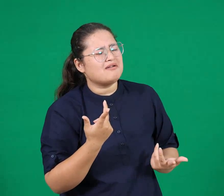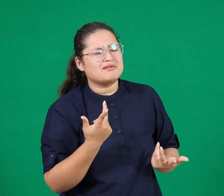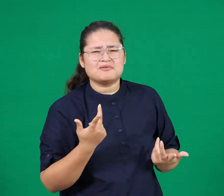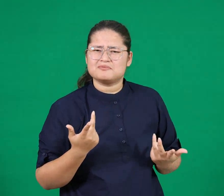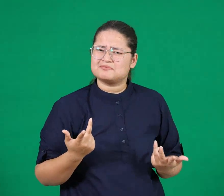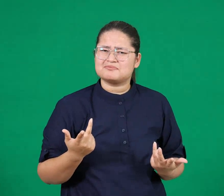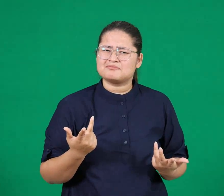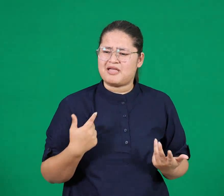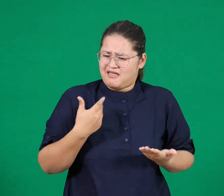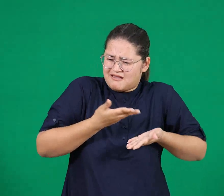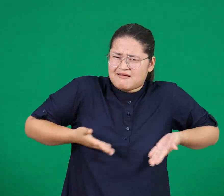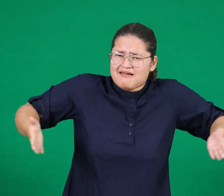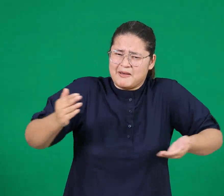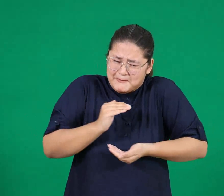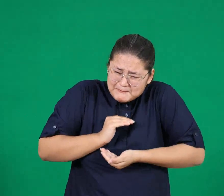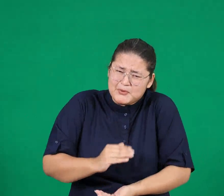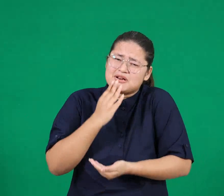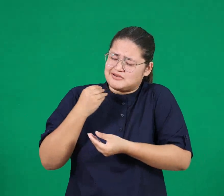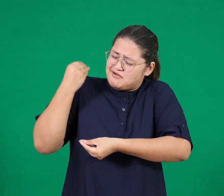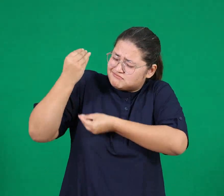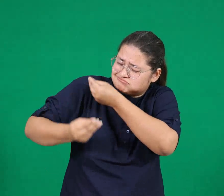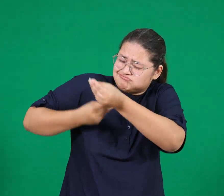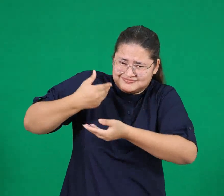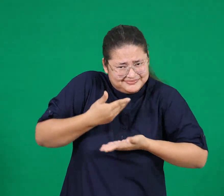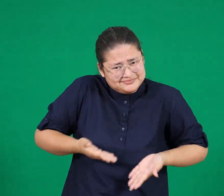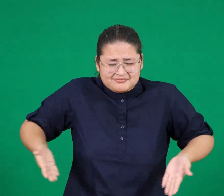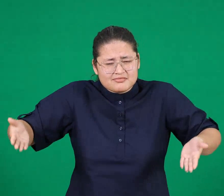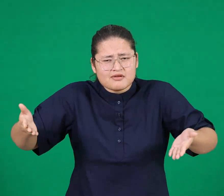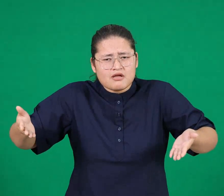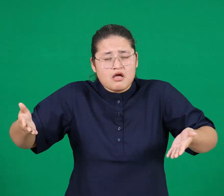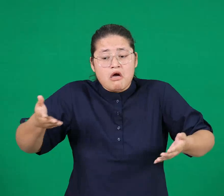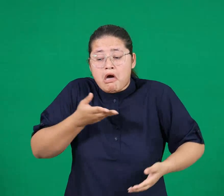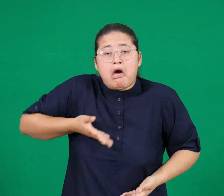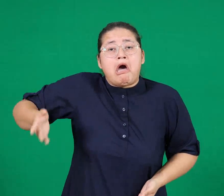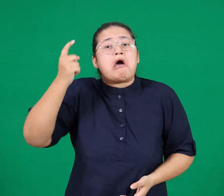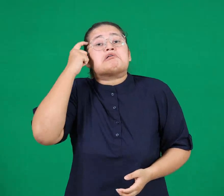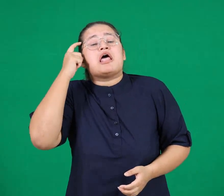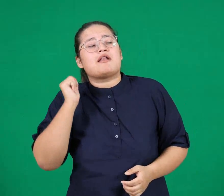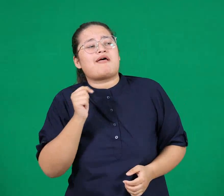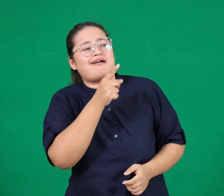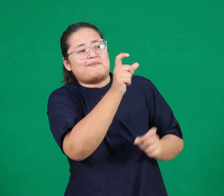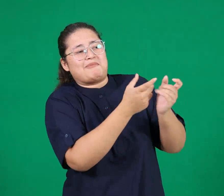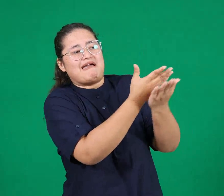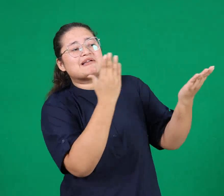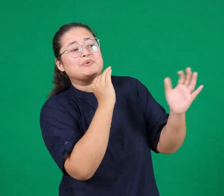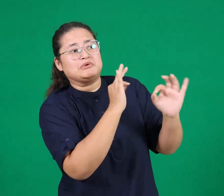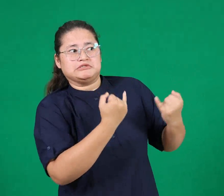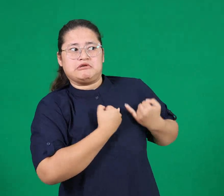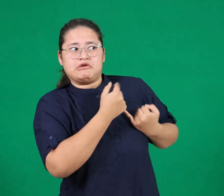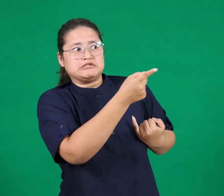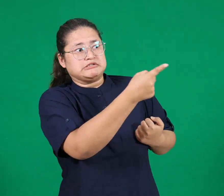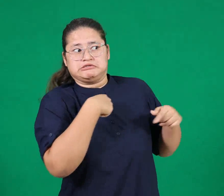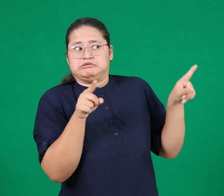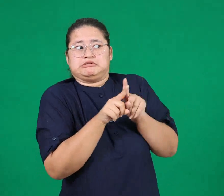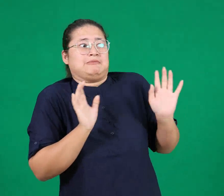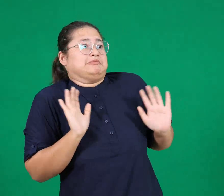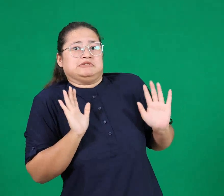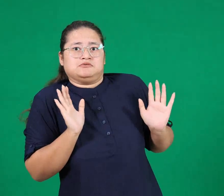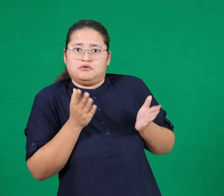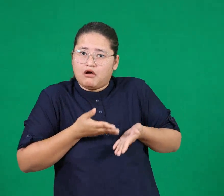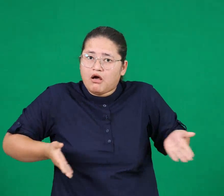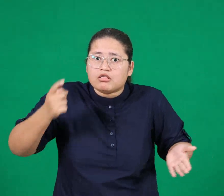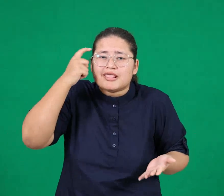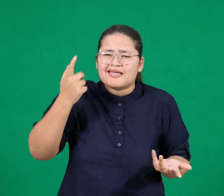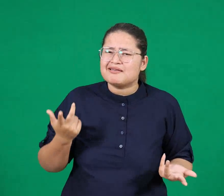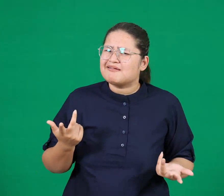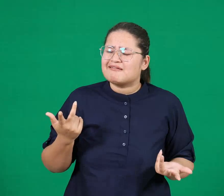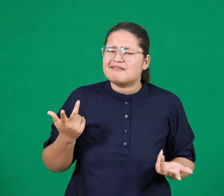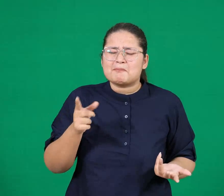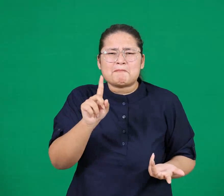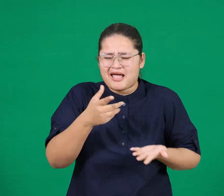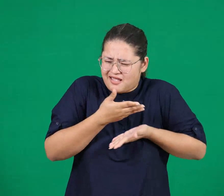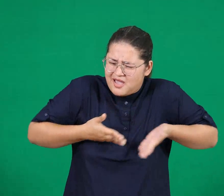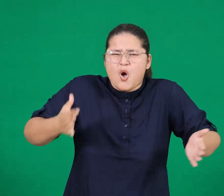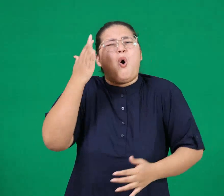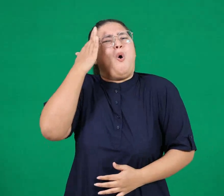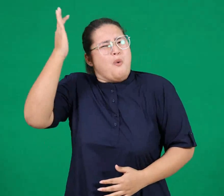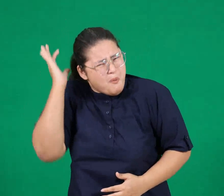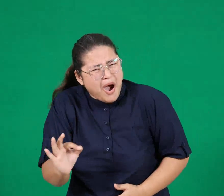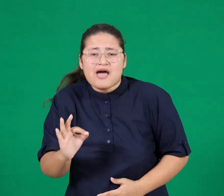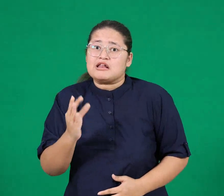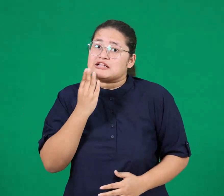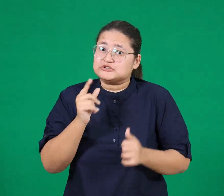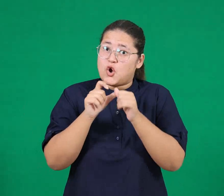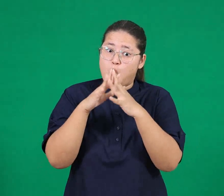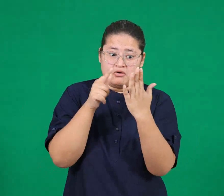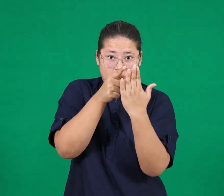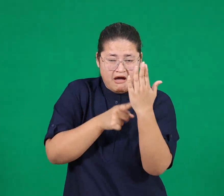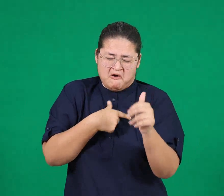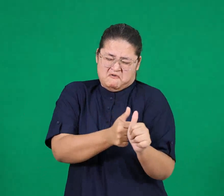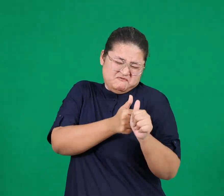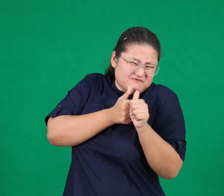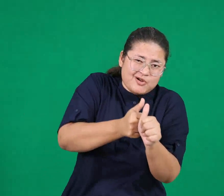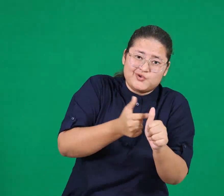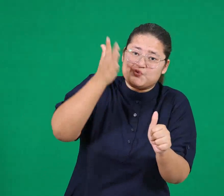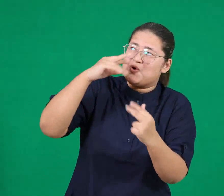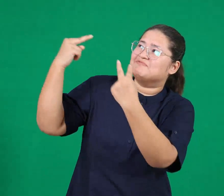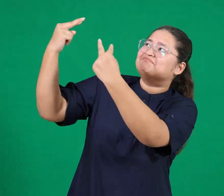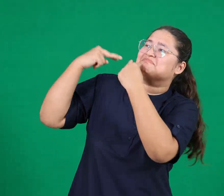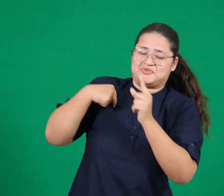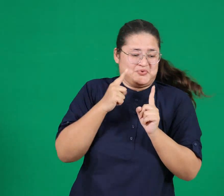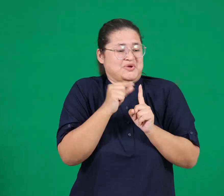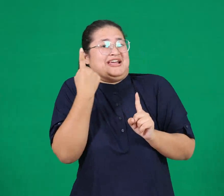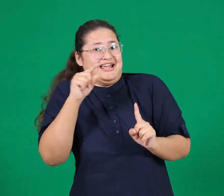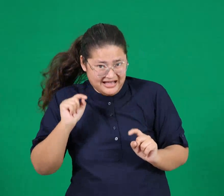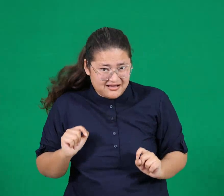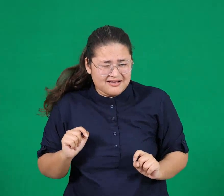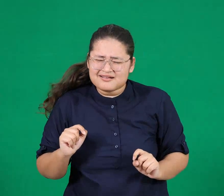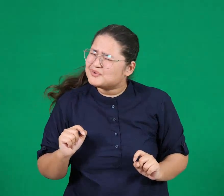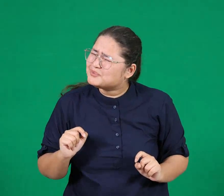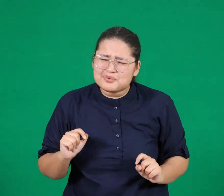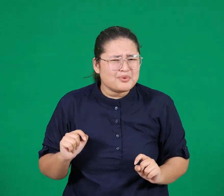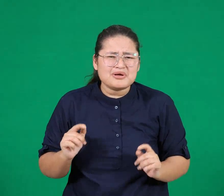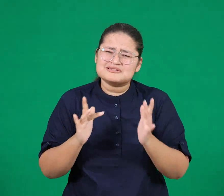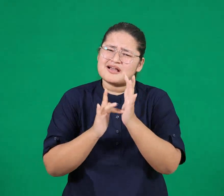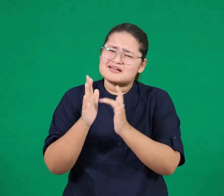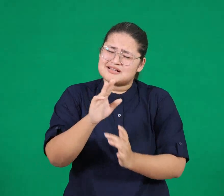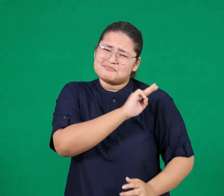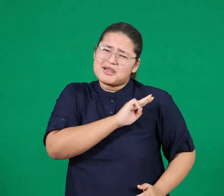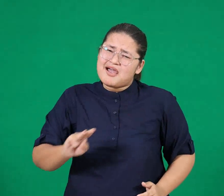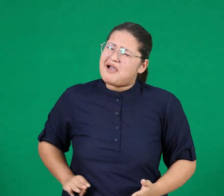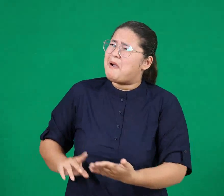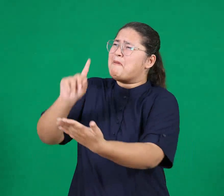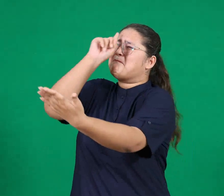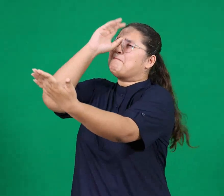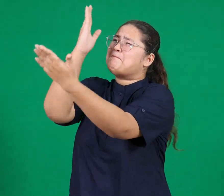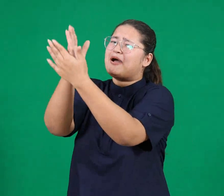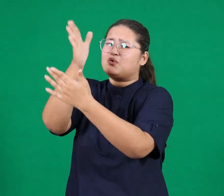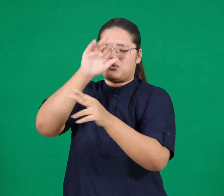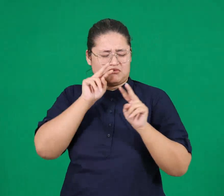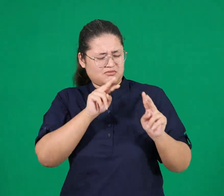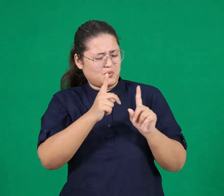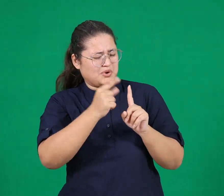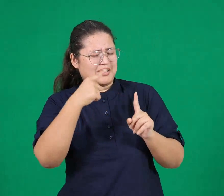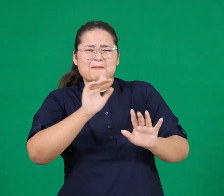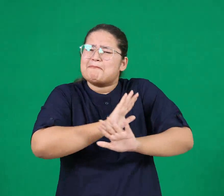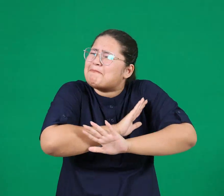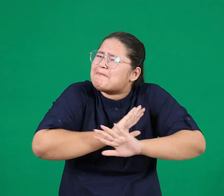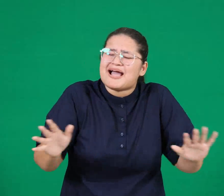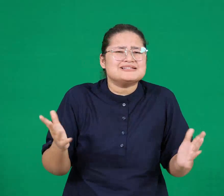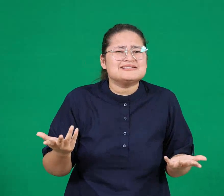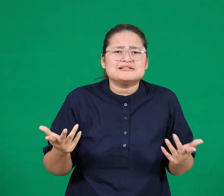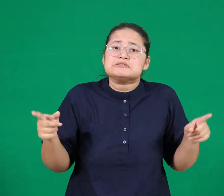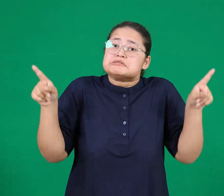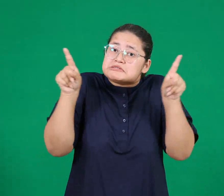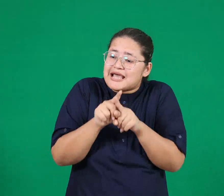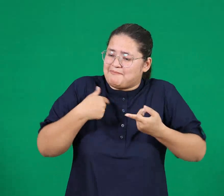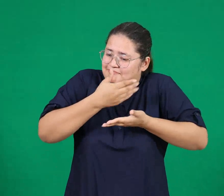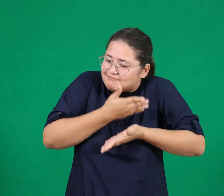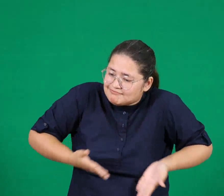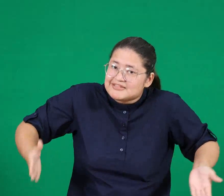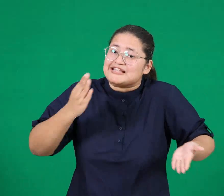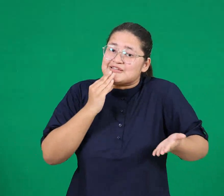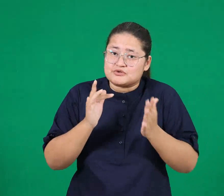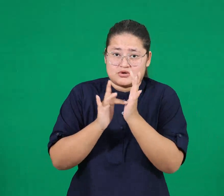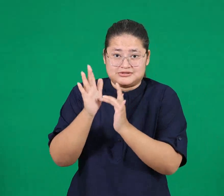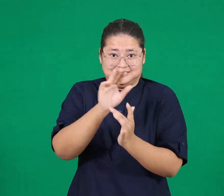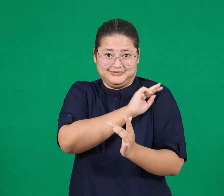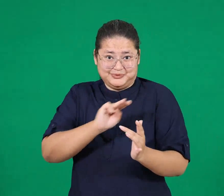We who are Jews by birth and not Gentile "sinners" know that a man is not justified by works of the law, but by faith in Jesus Christ.